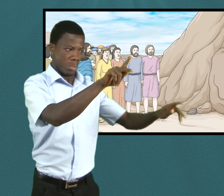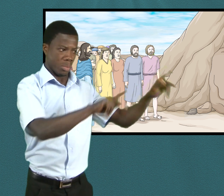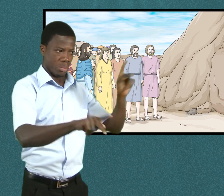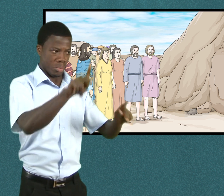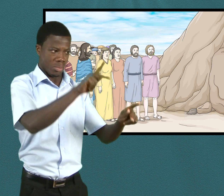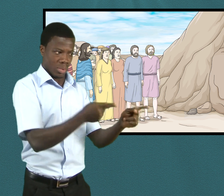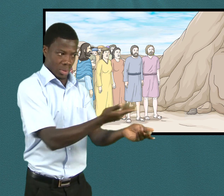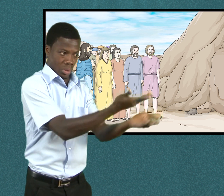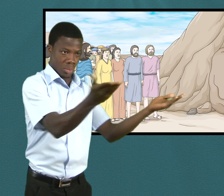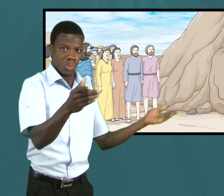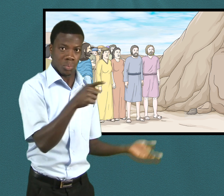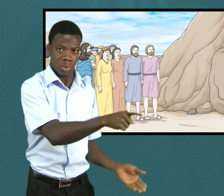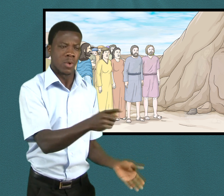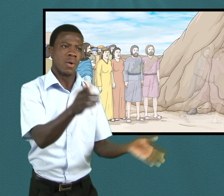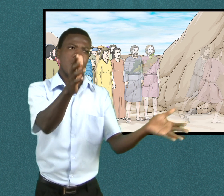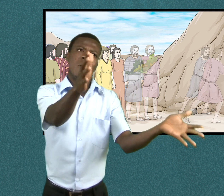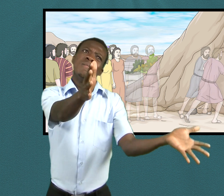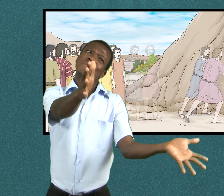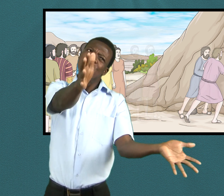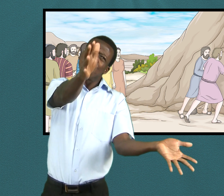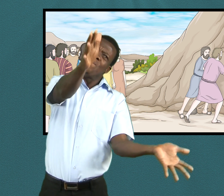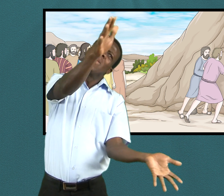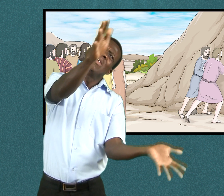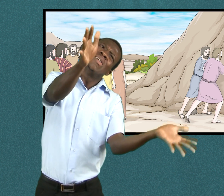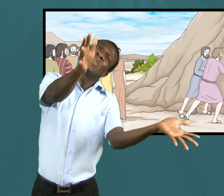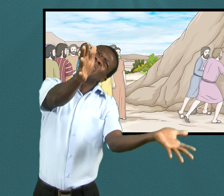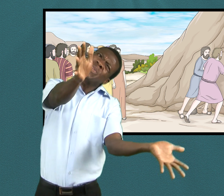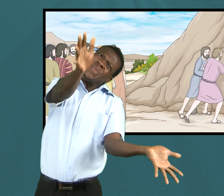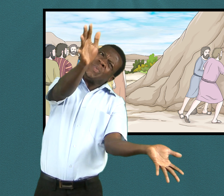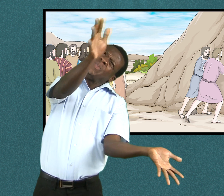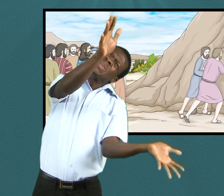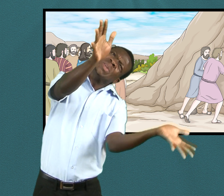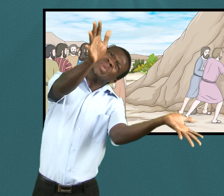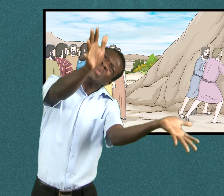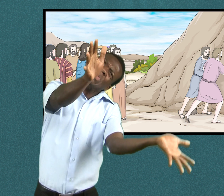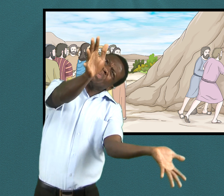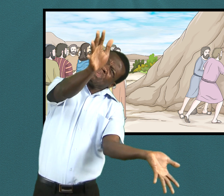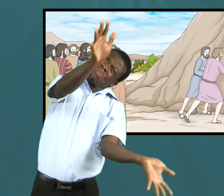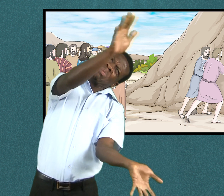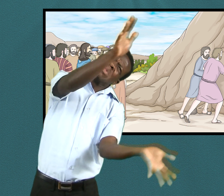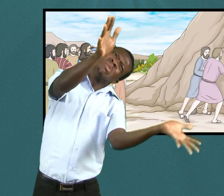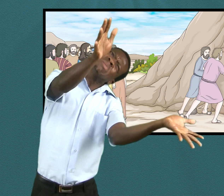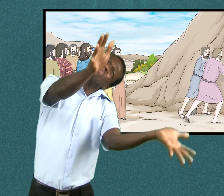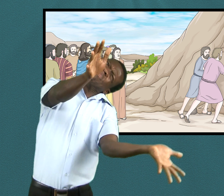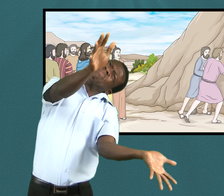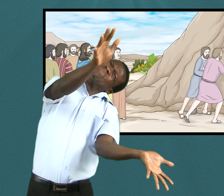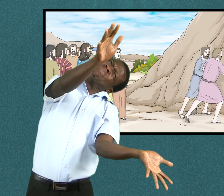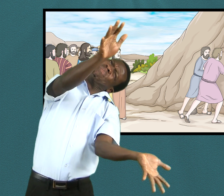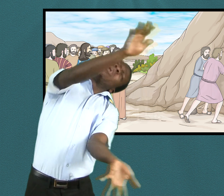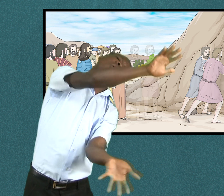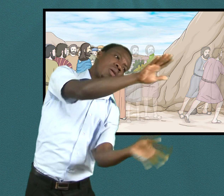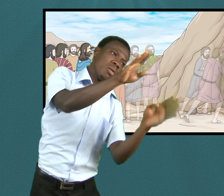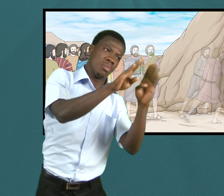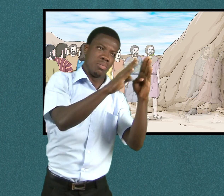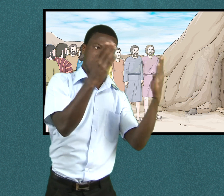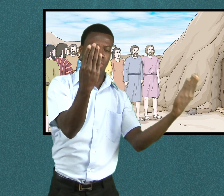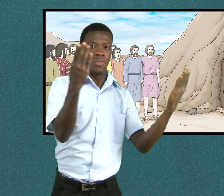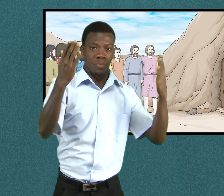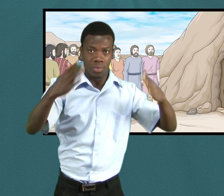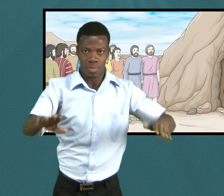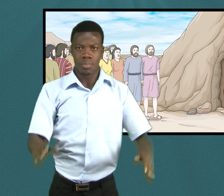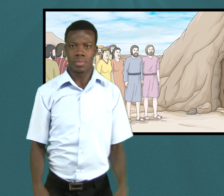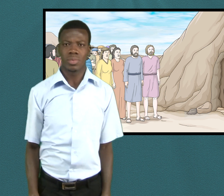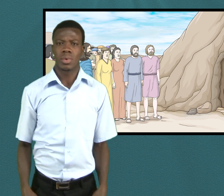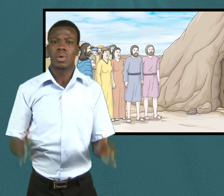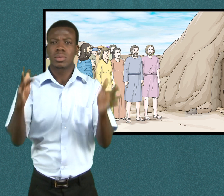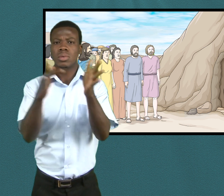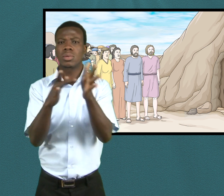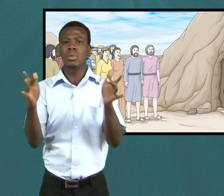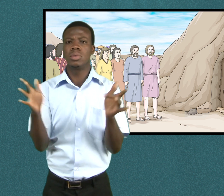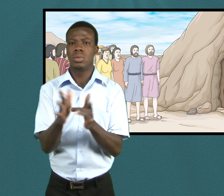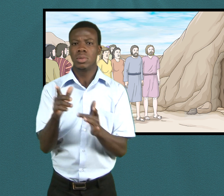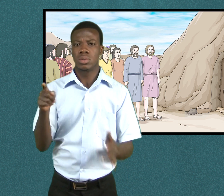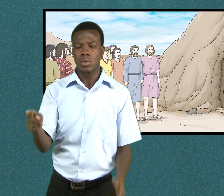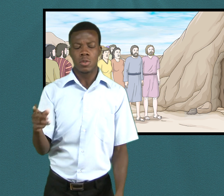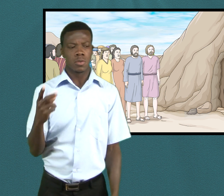So they took away the stone.